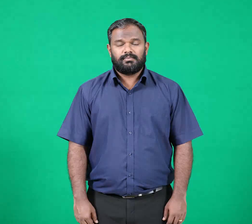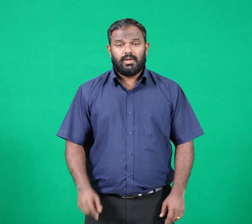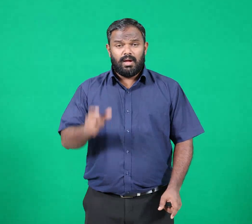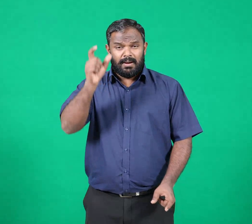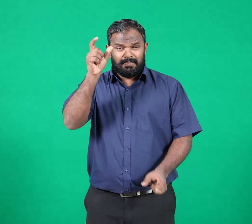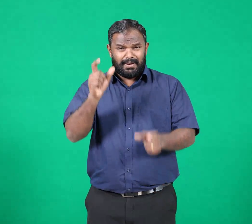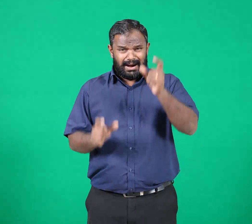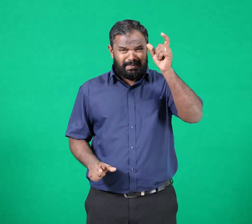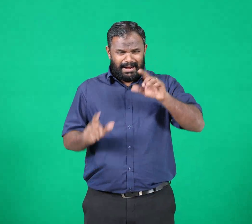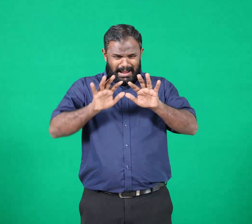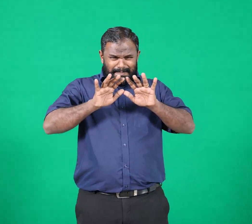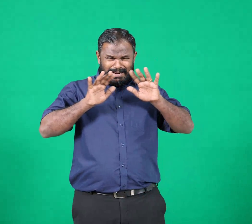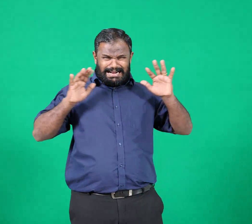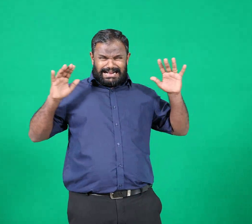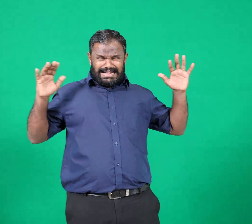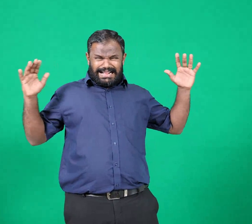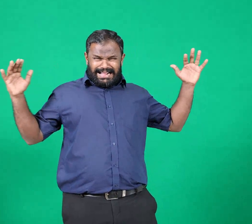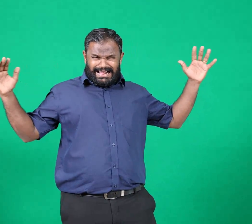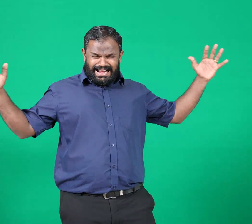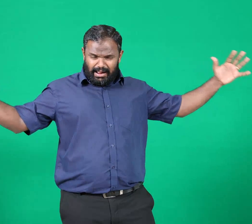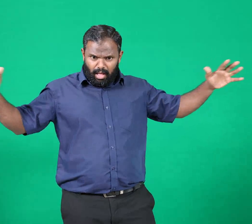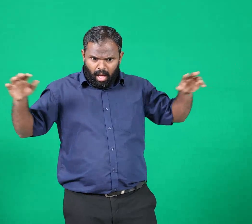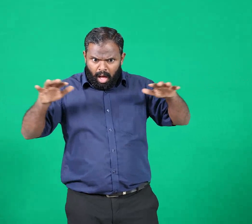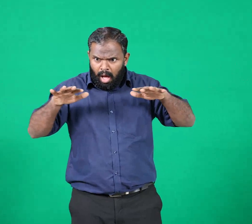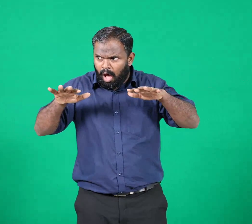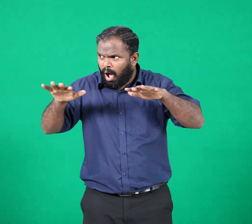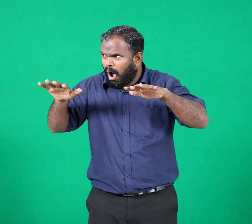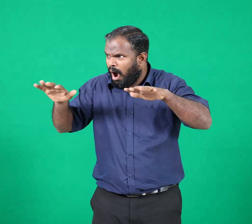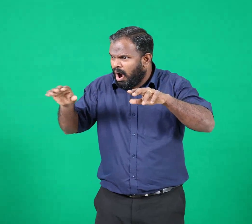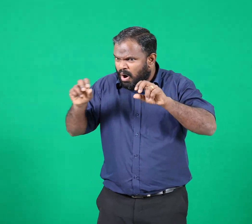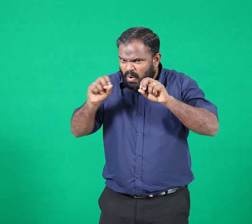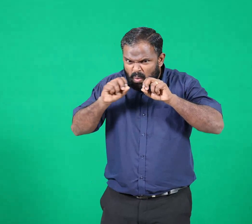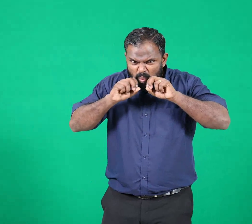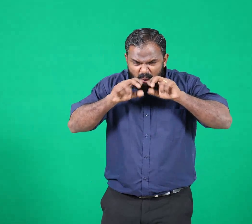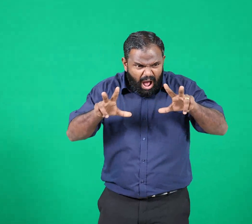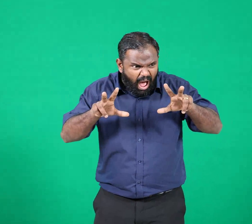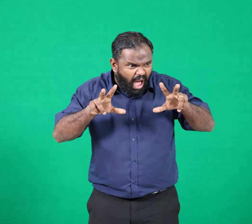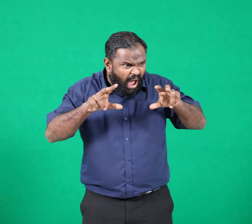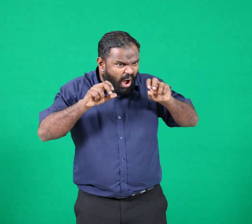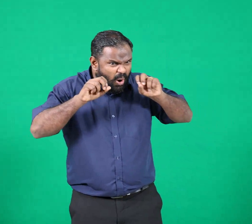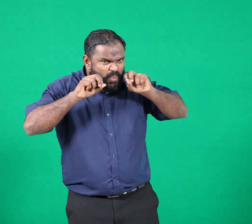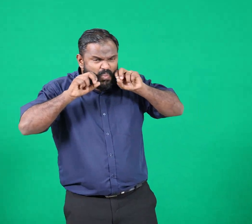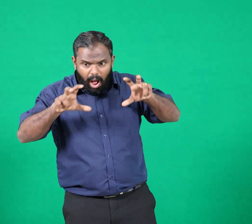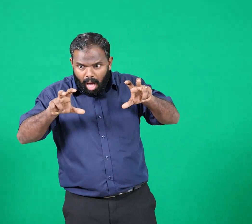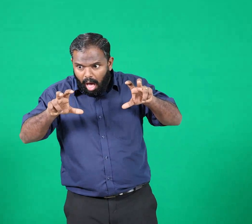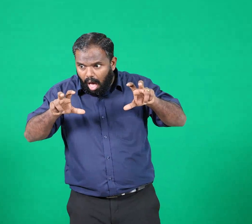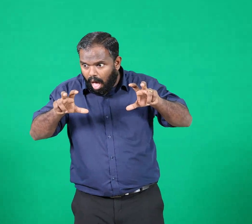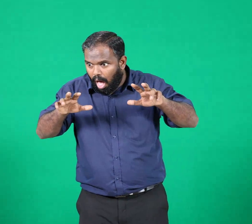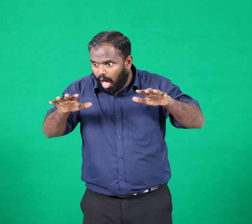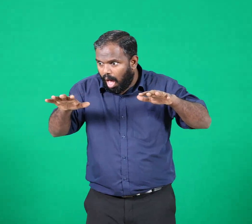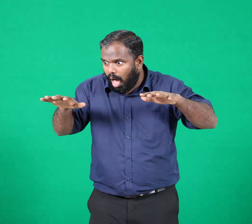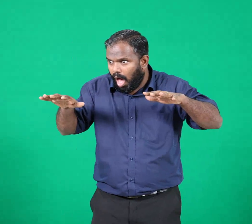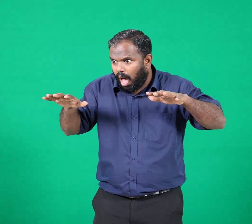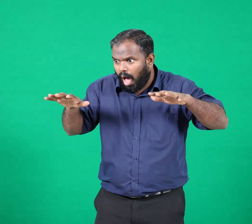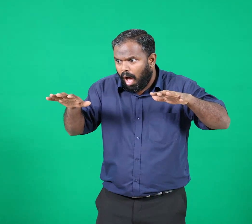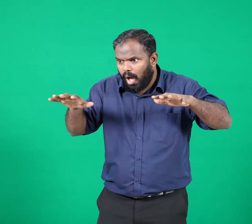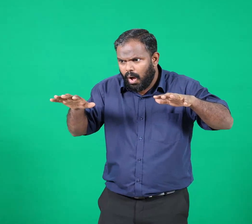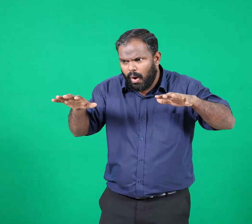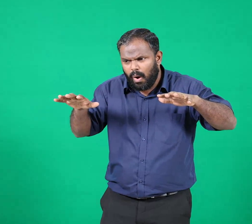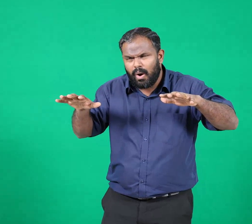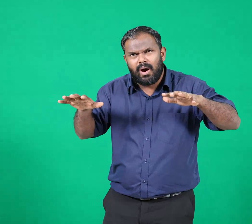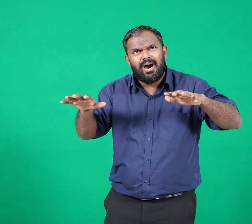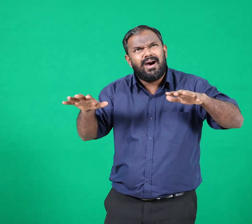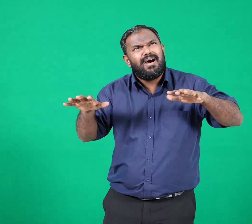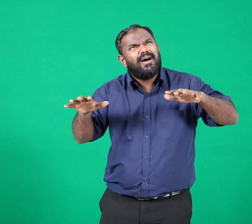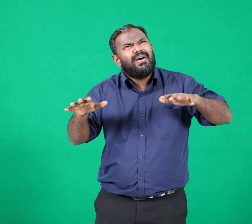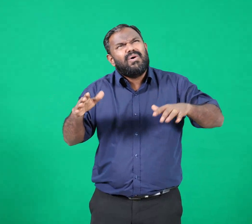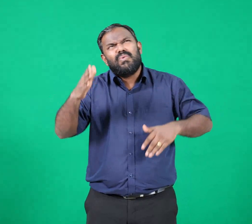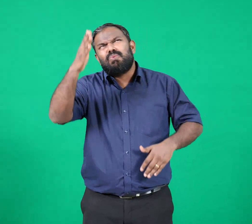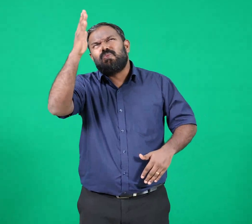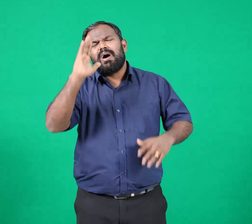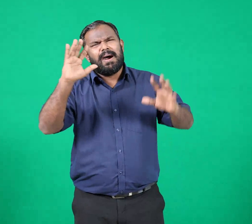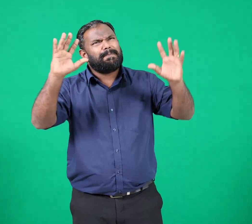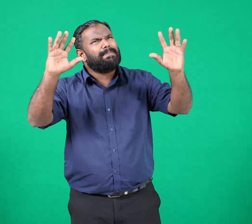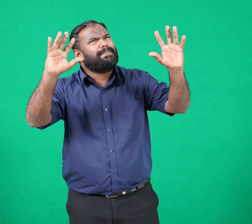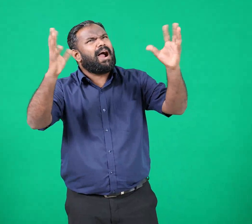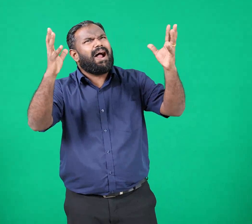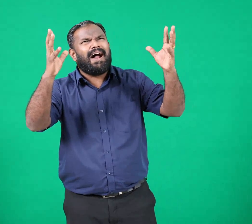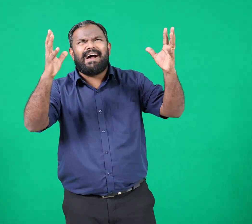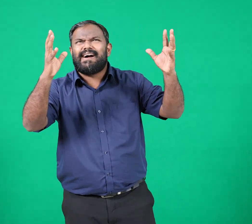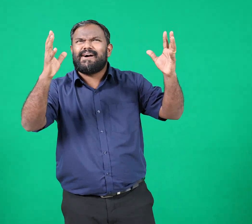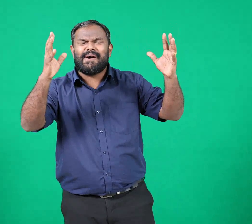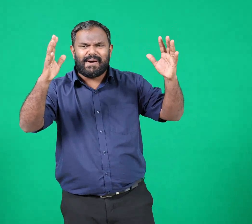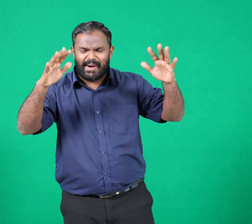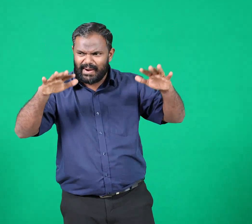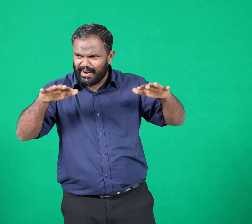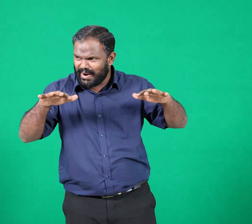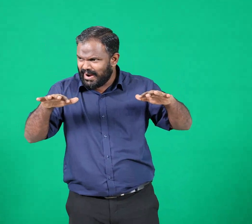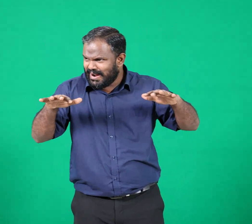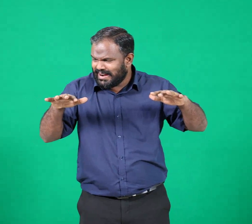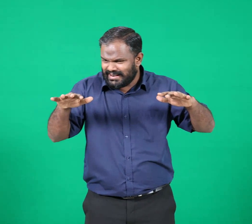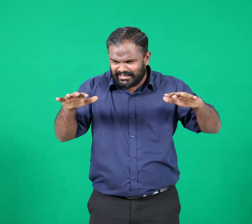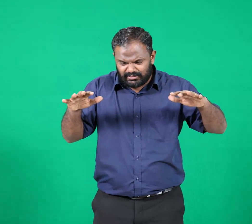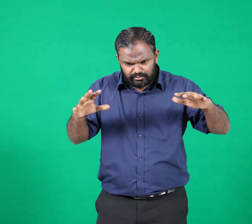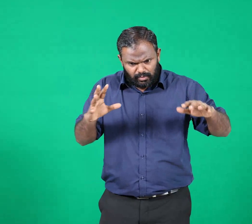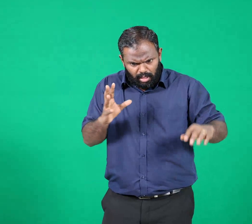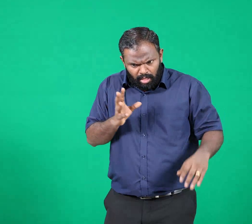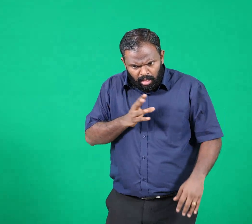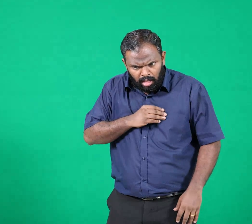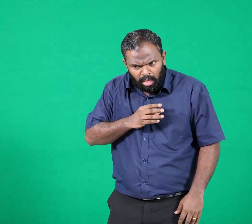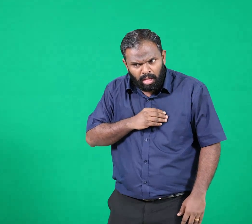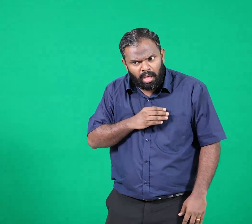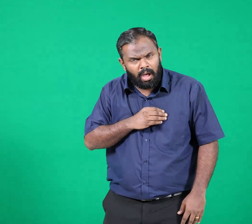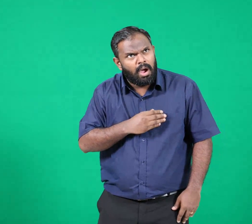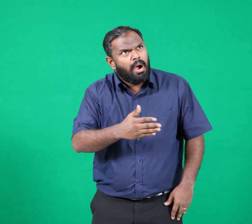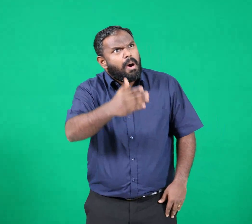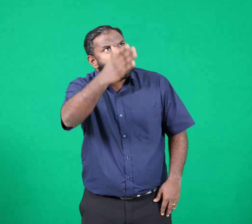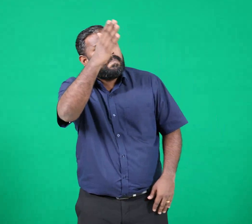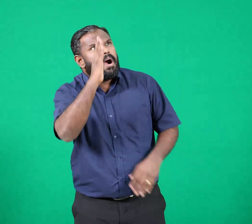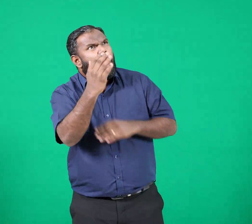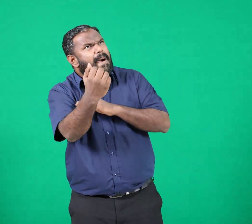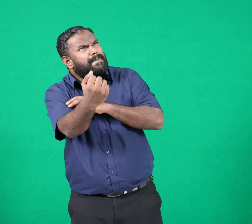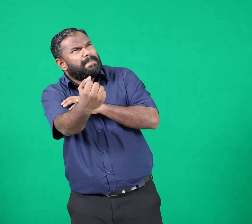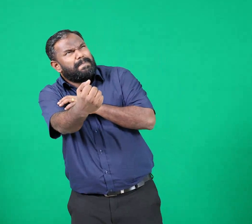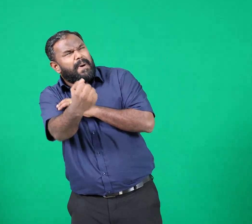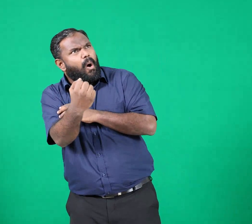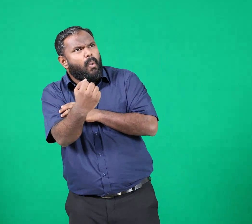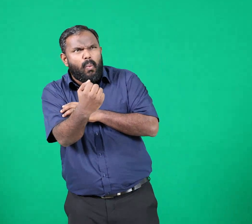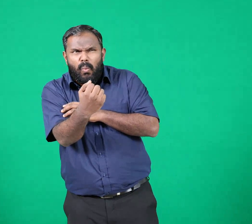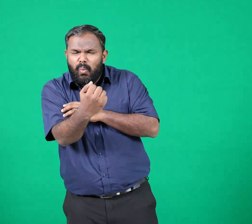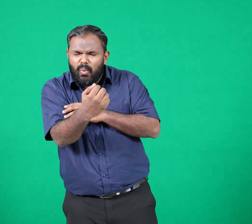Everyone was taken with amazement and glorified God.